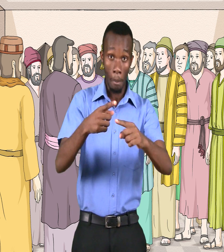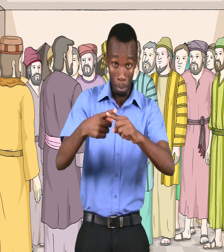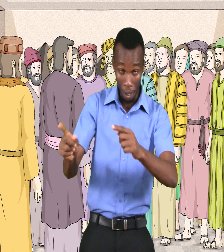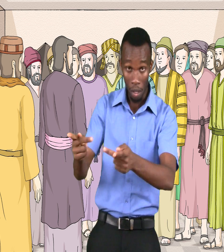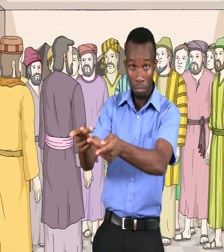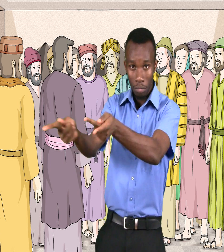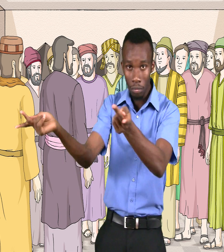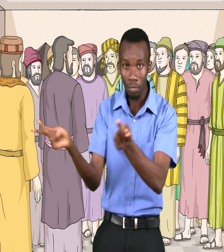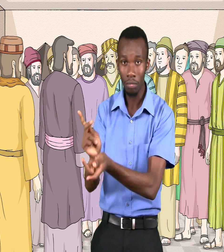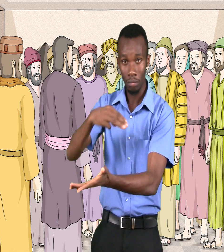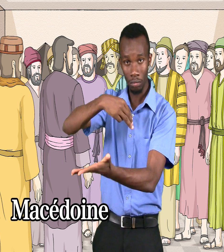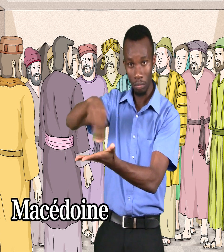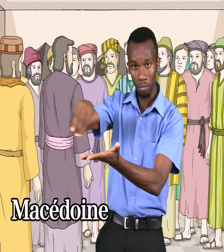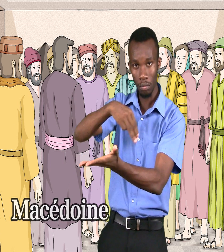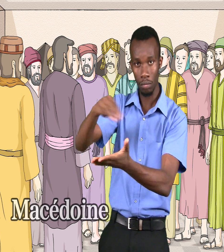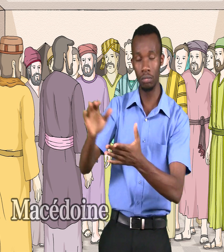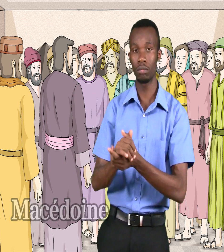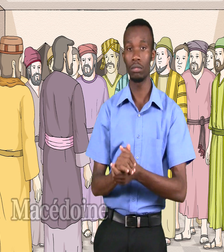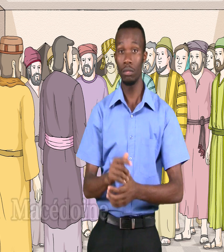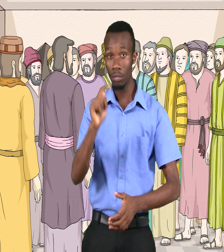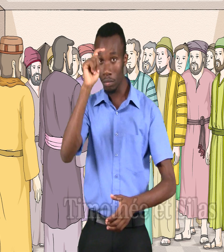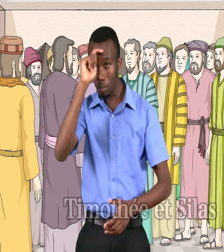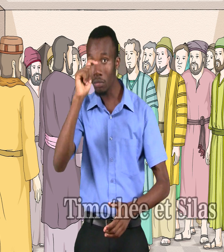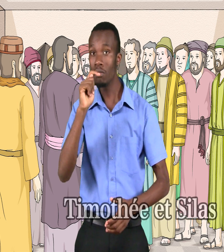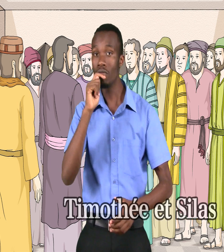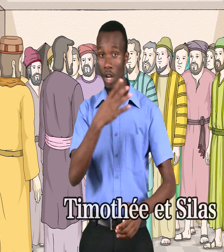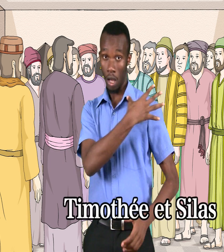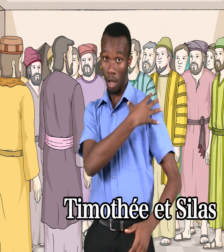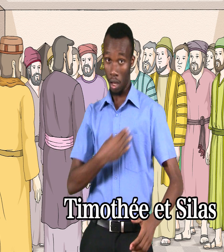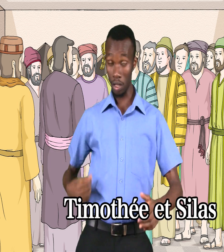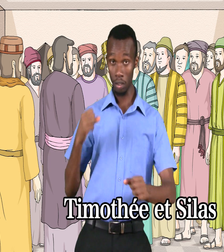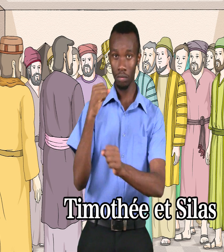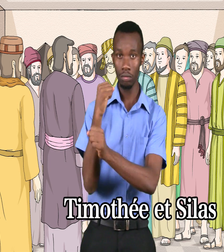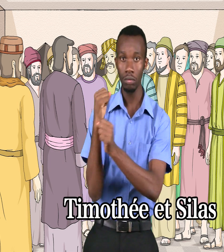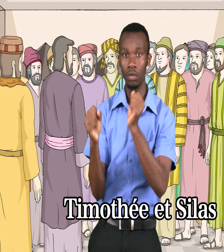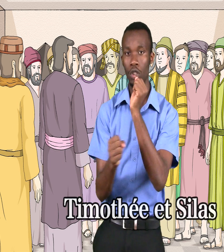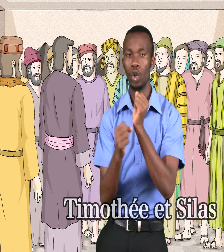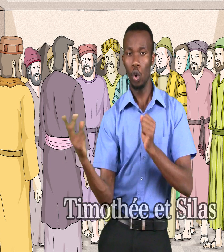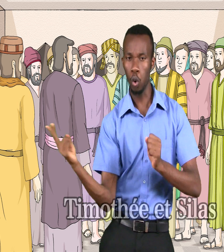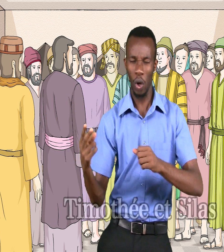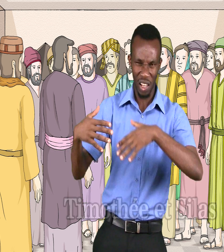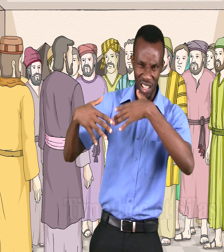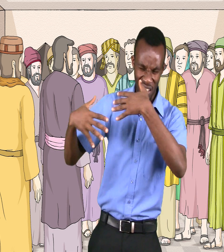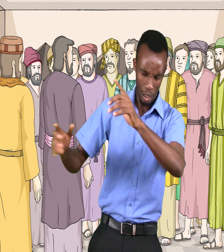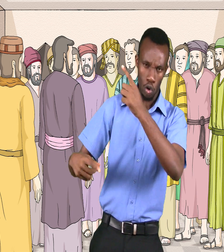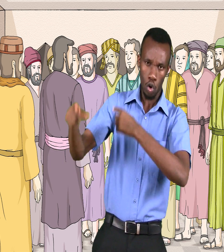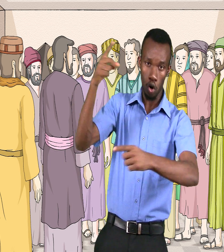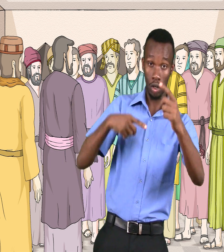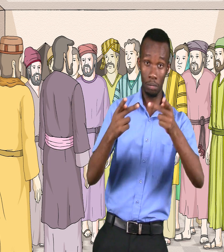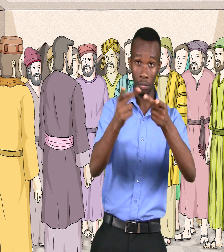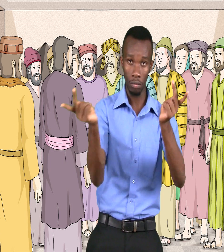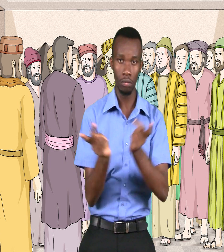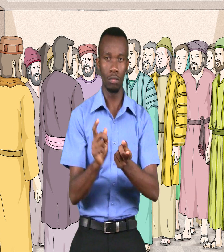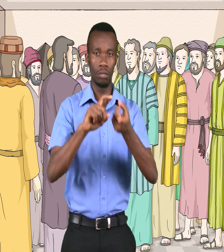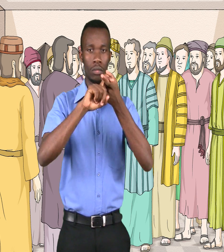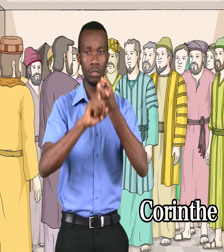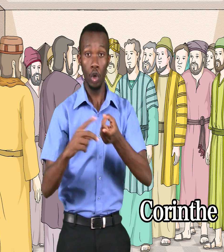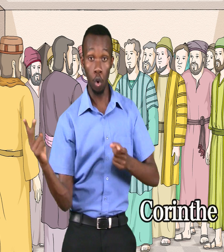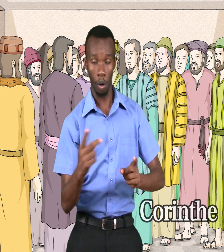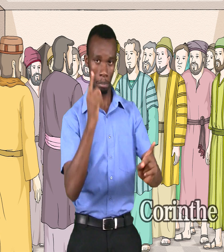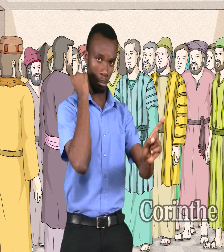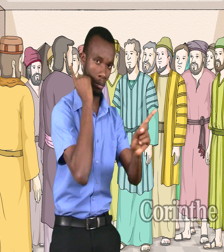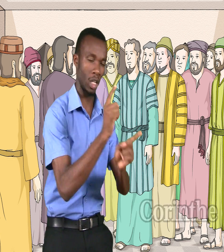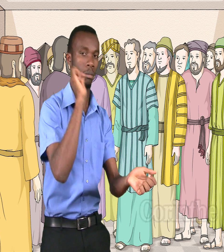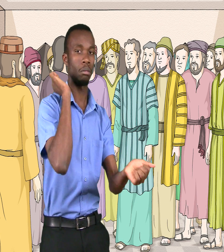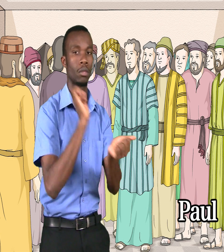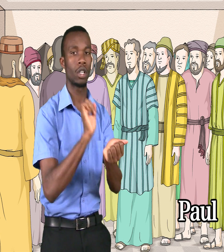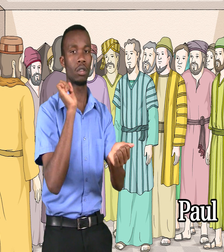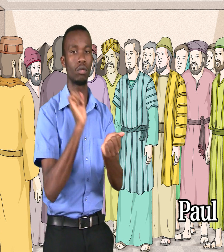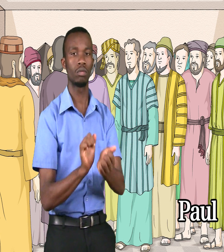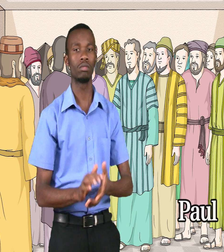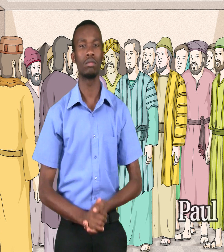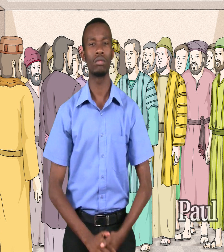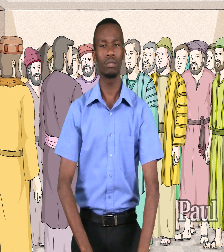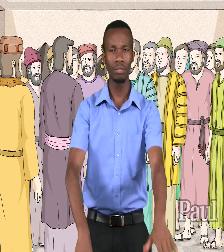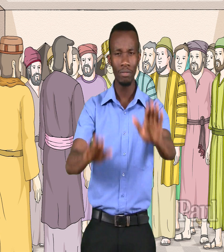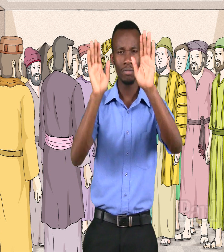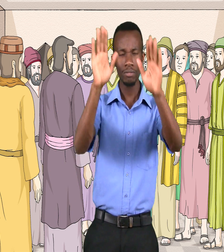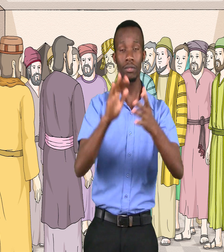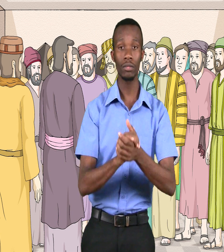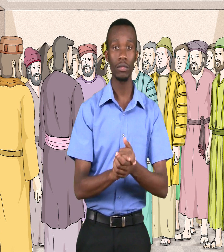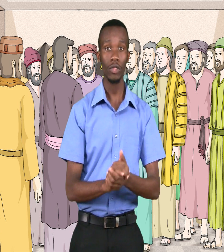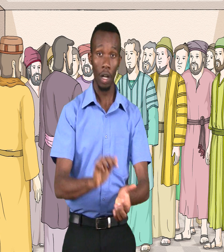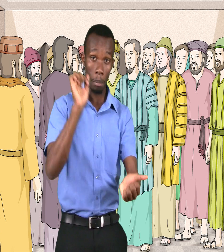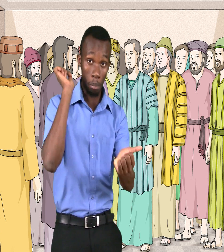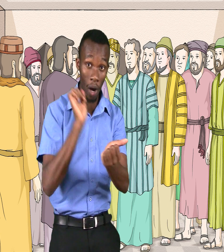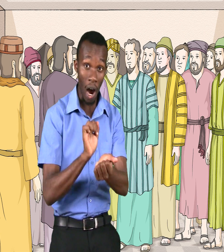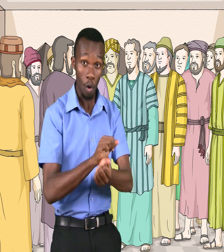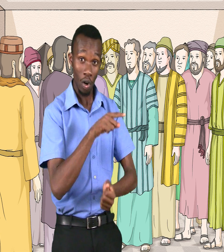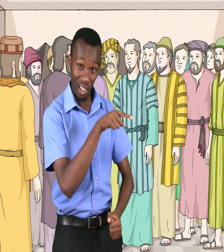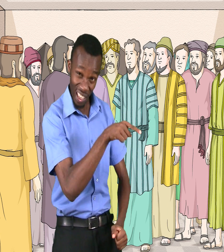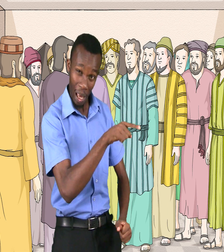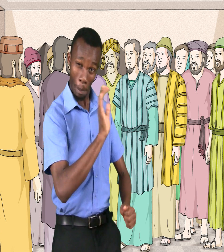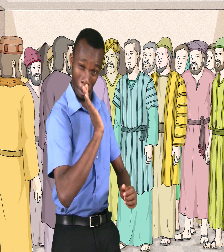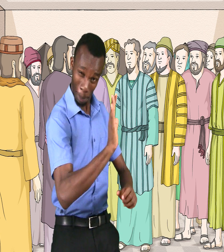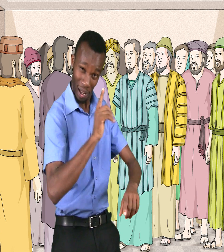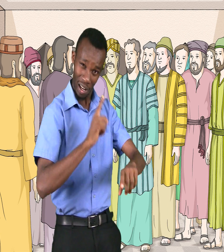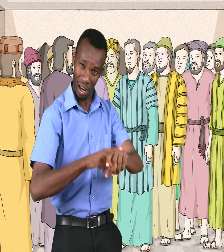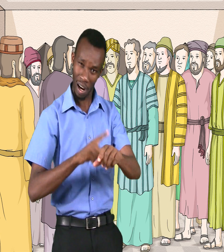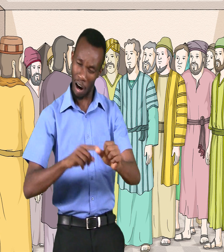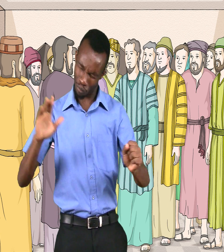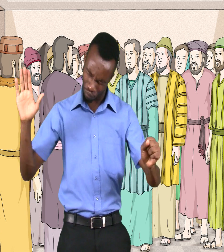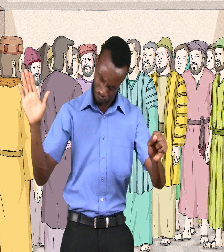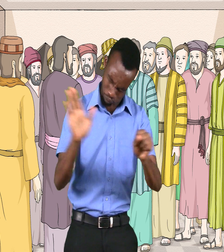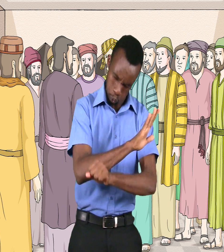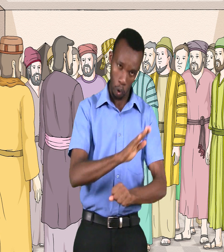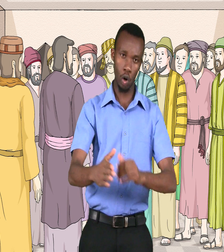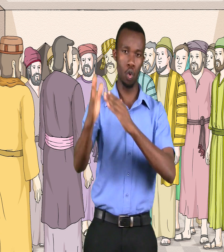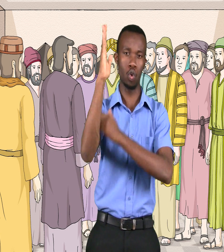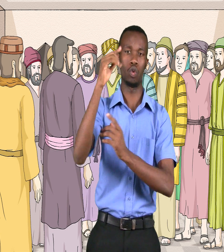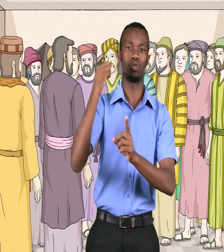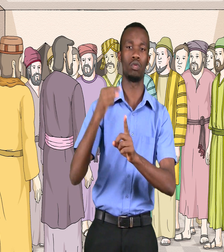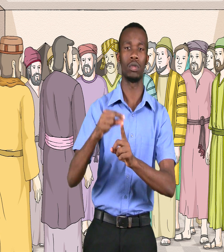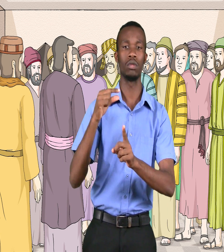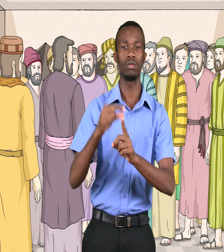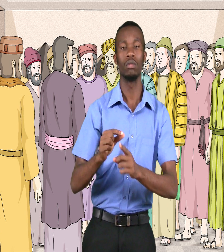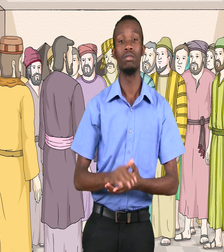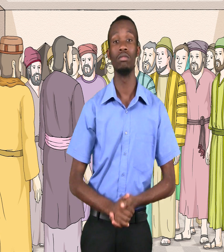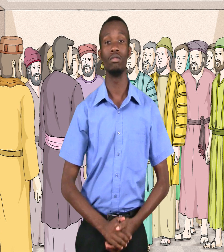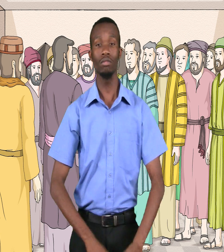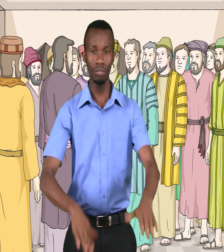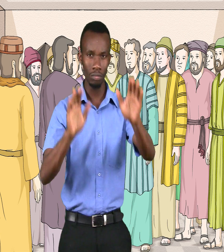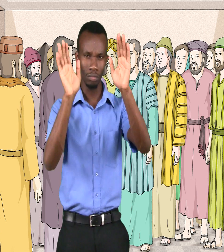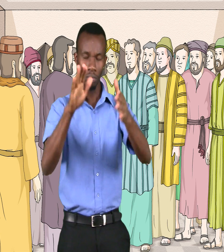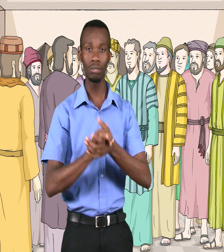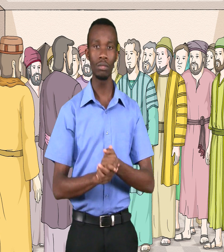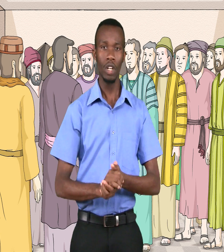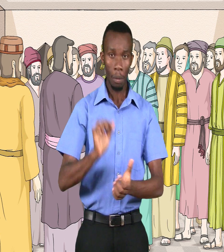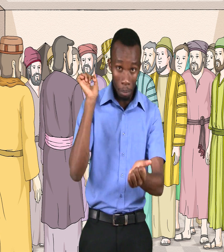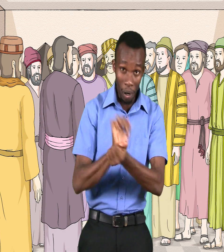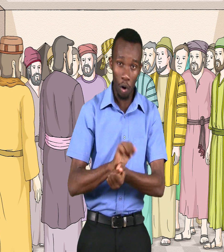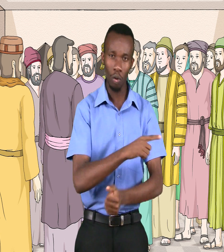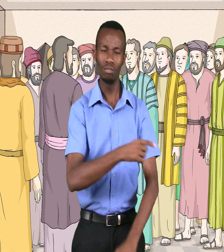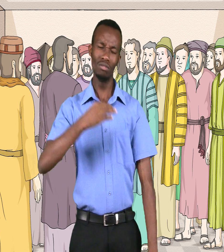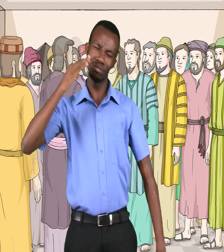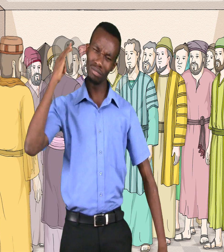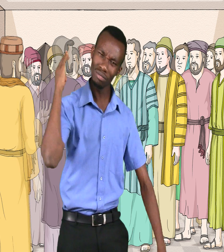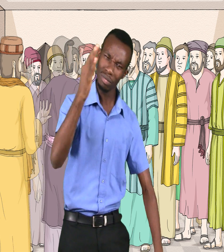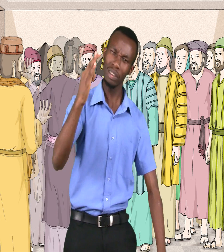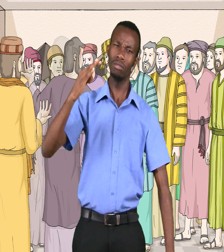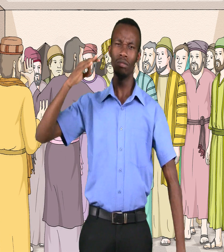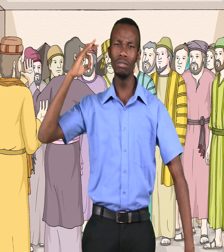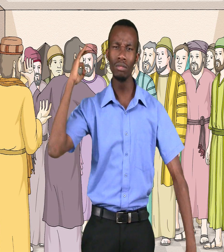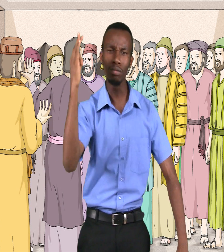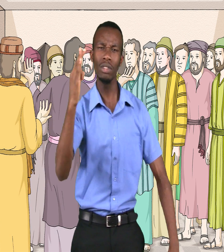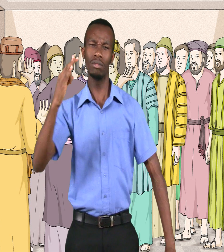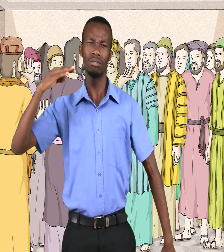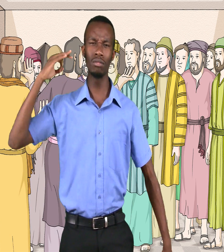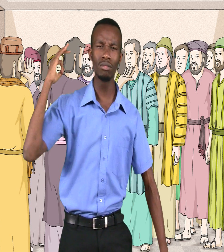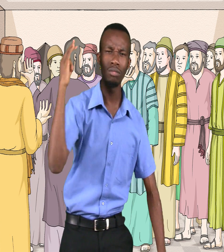And when Silas and Timothy came down from Macedonia, Paul devoted himself fully to the word, testifying to the Jews that Jesus is the Christ.